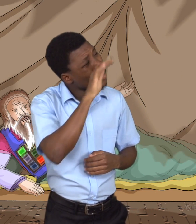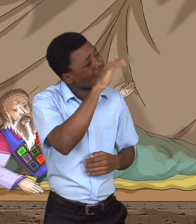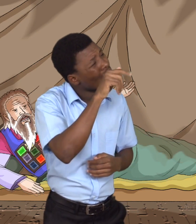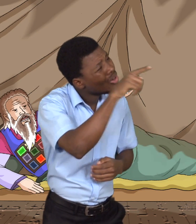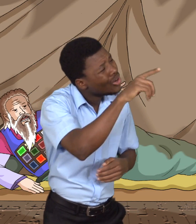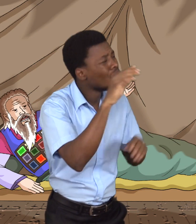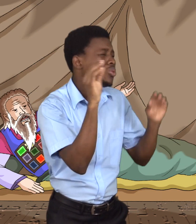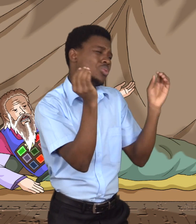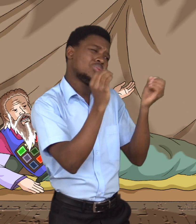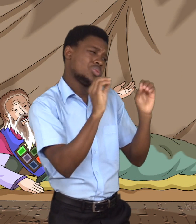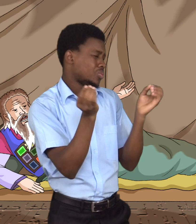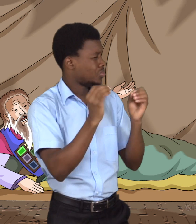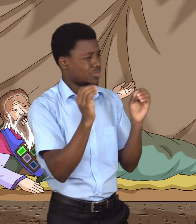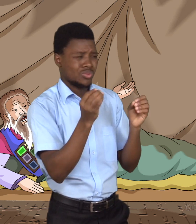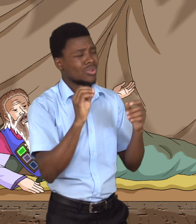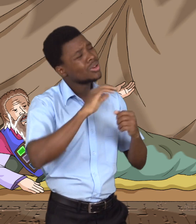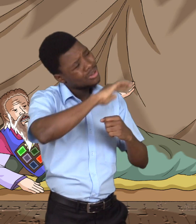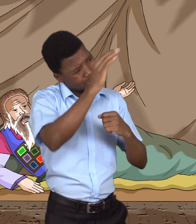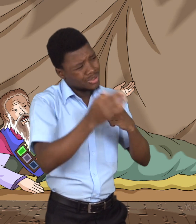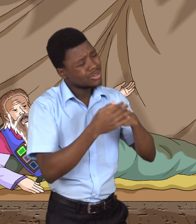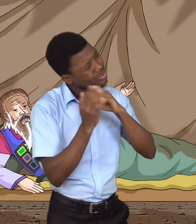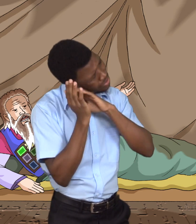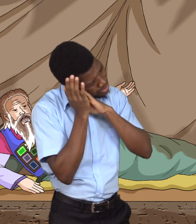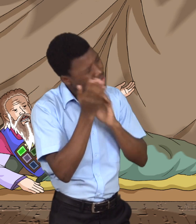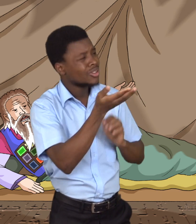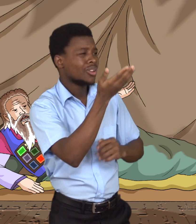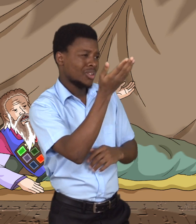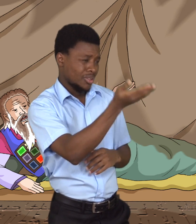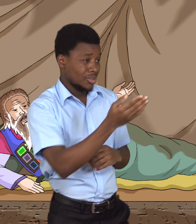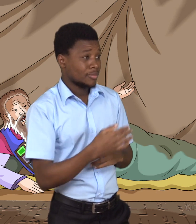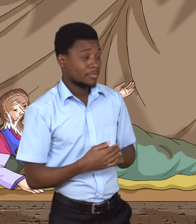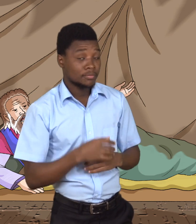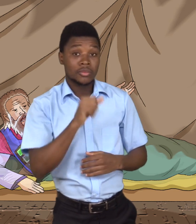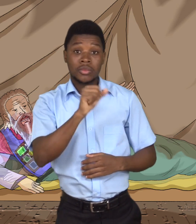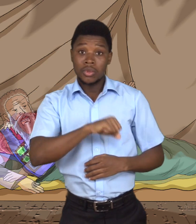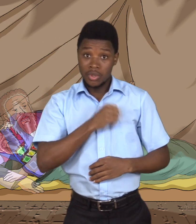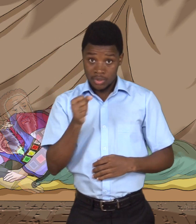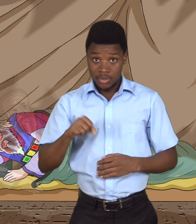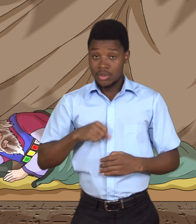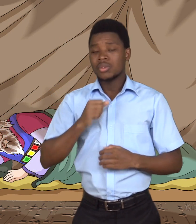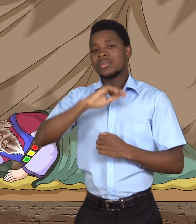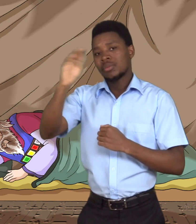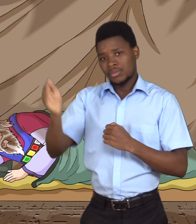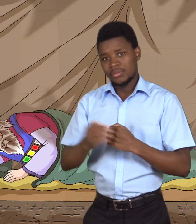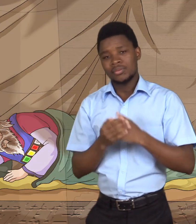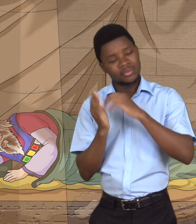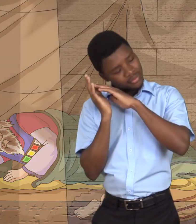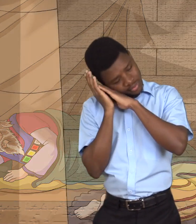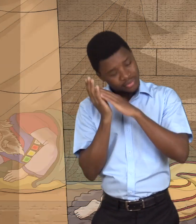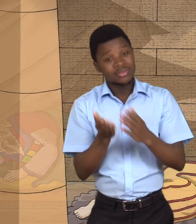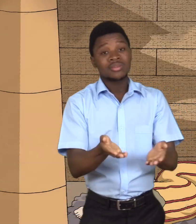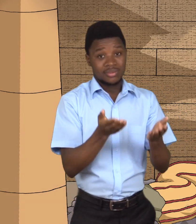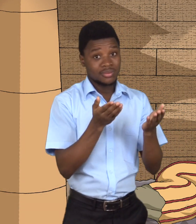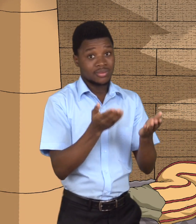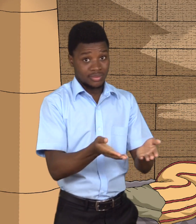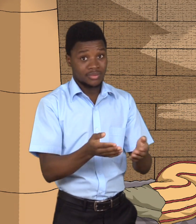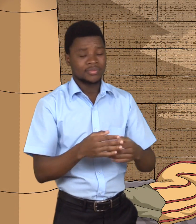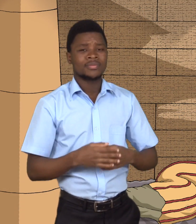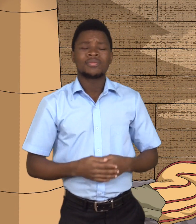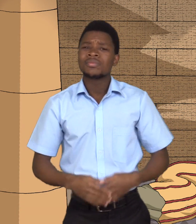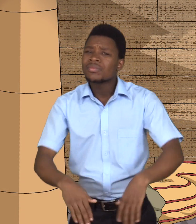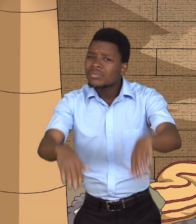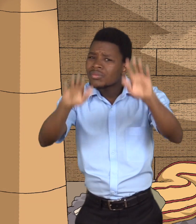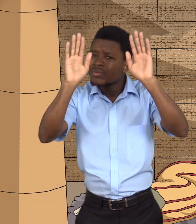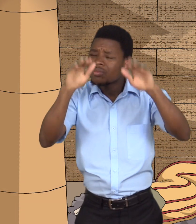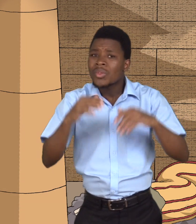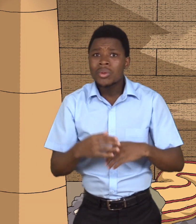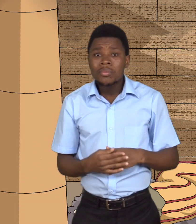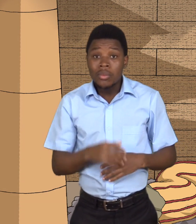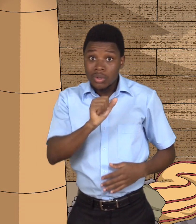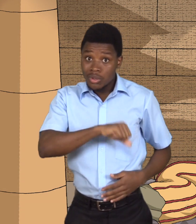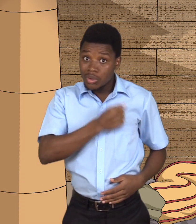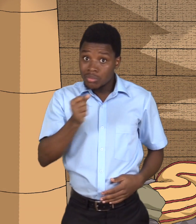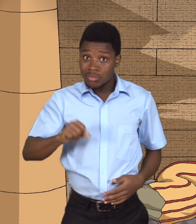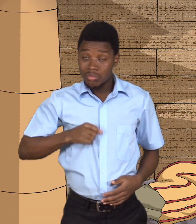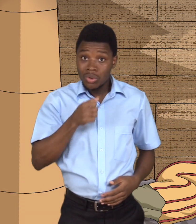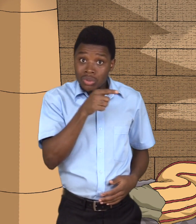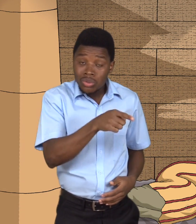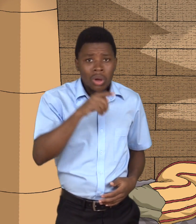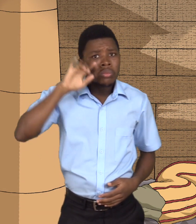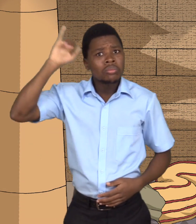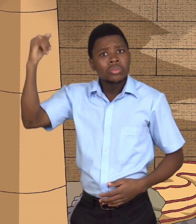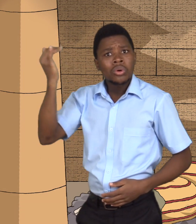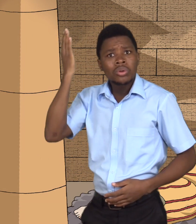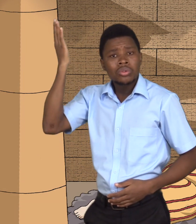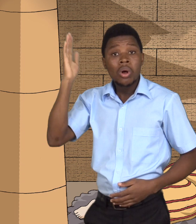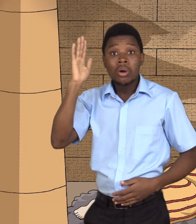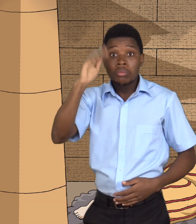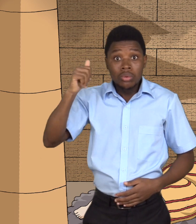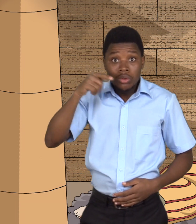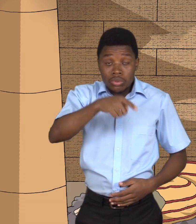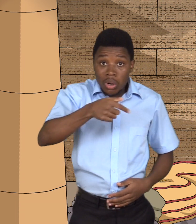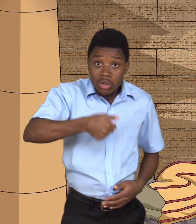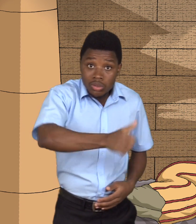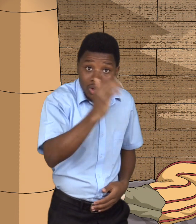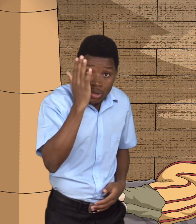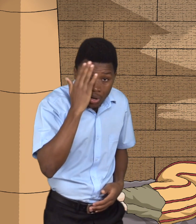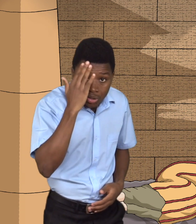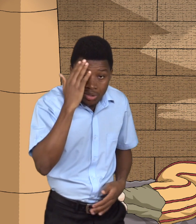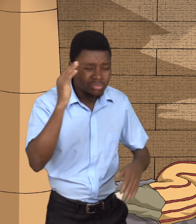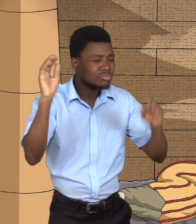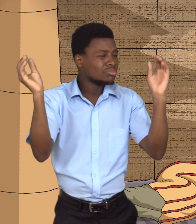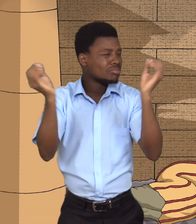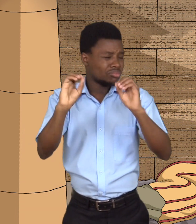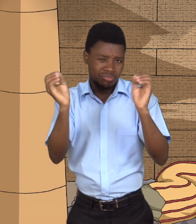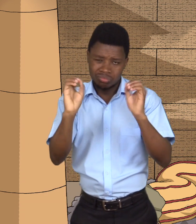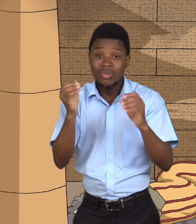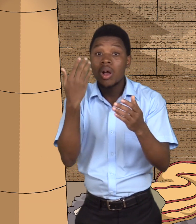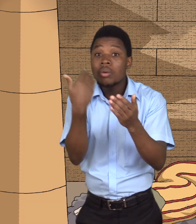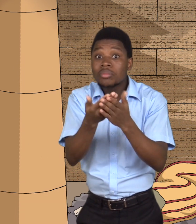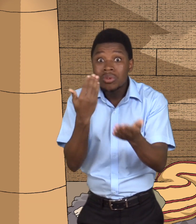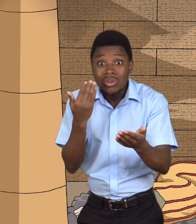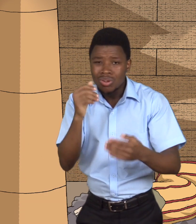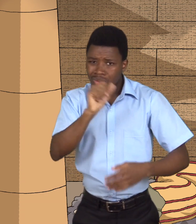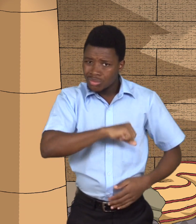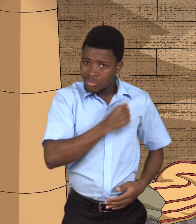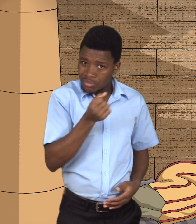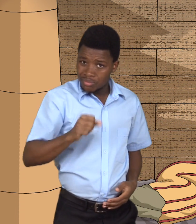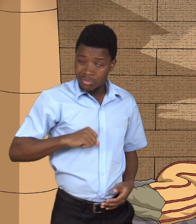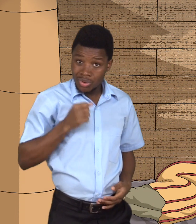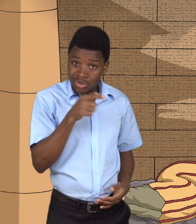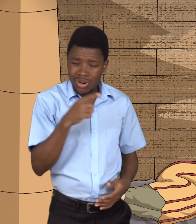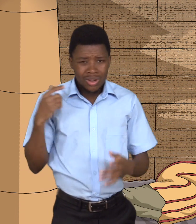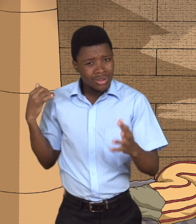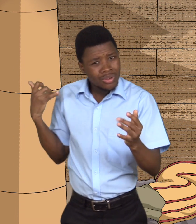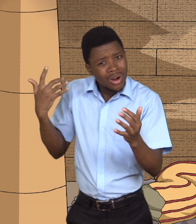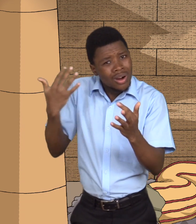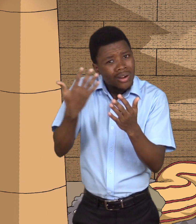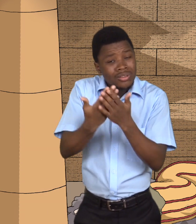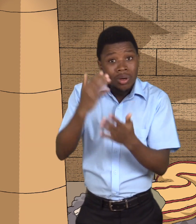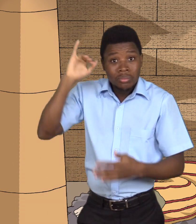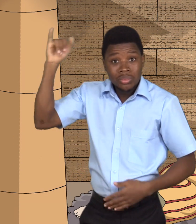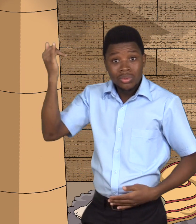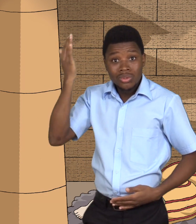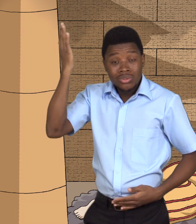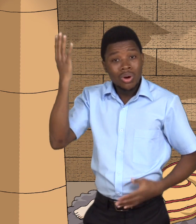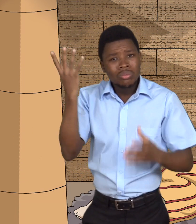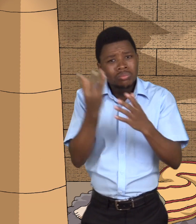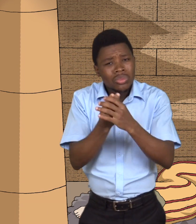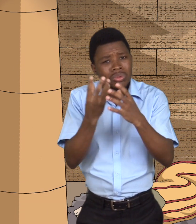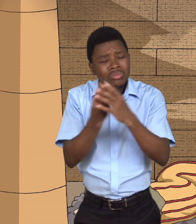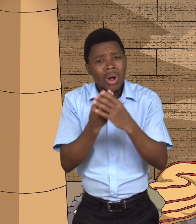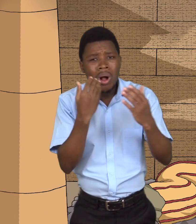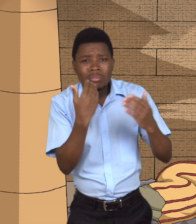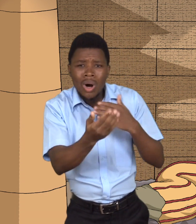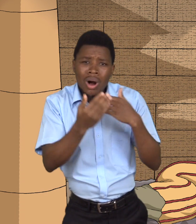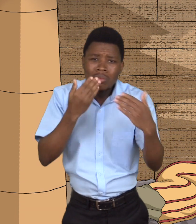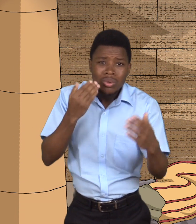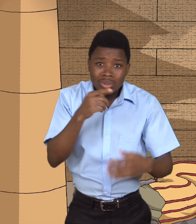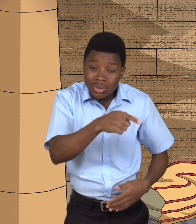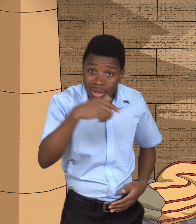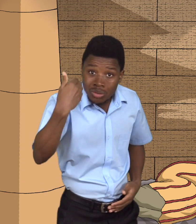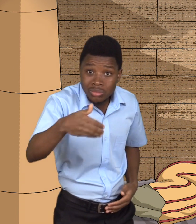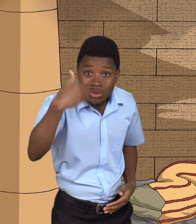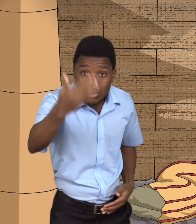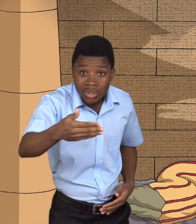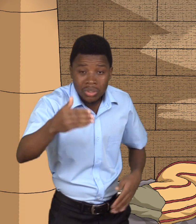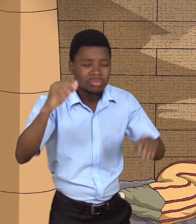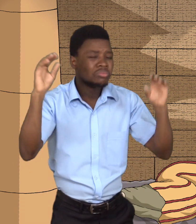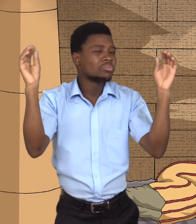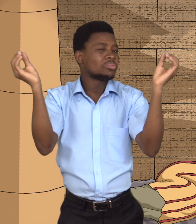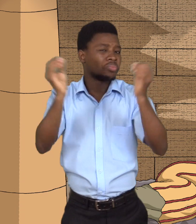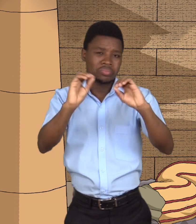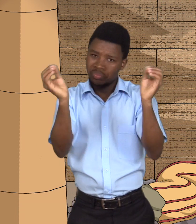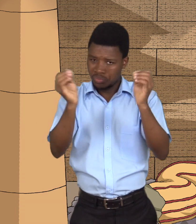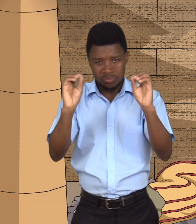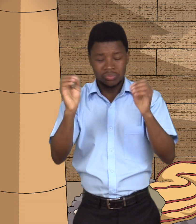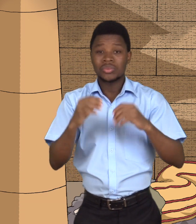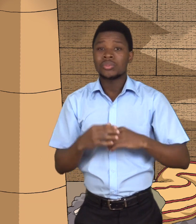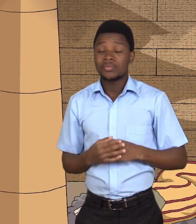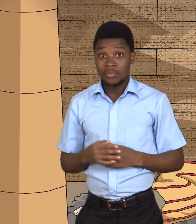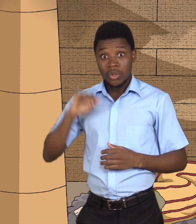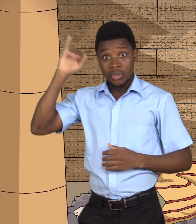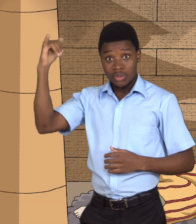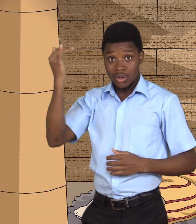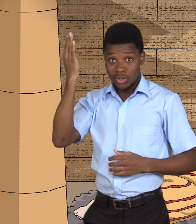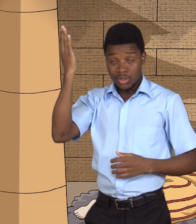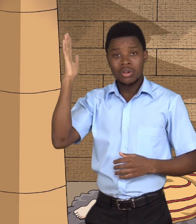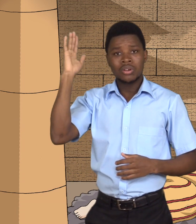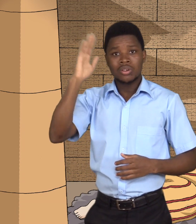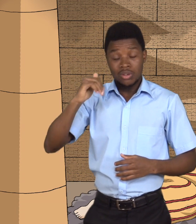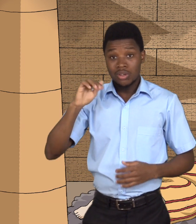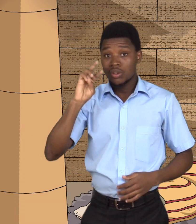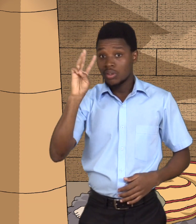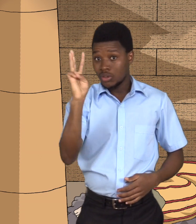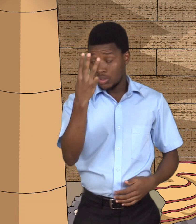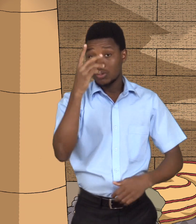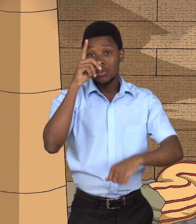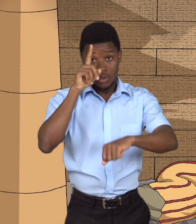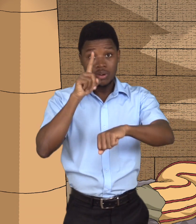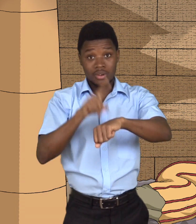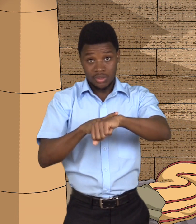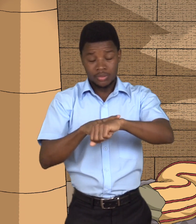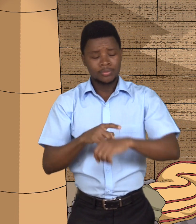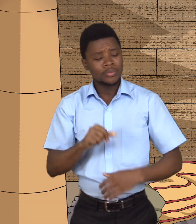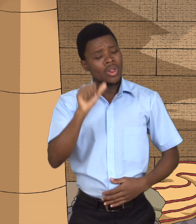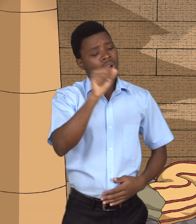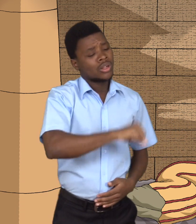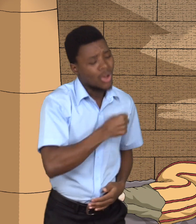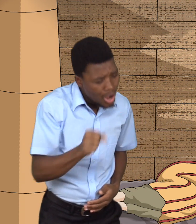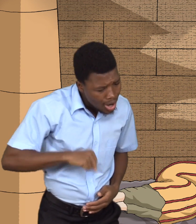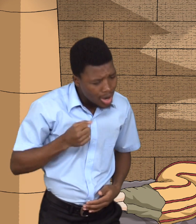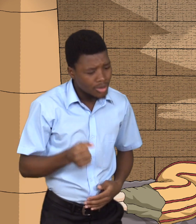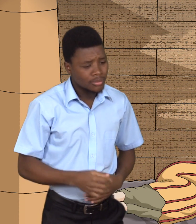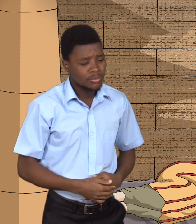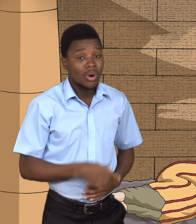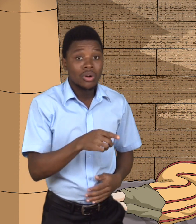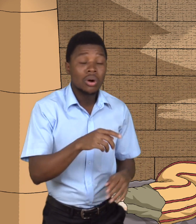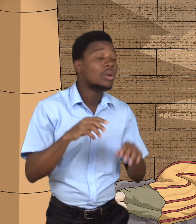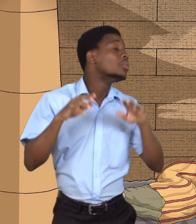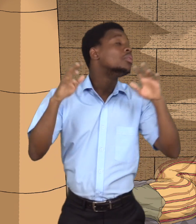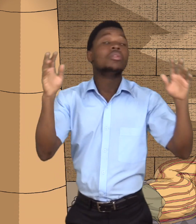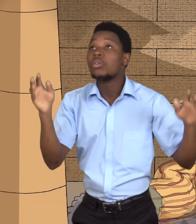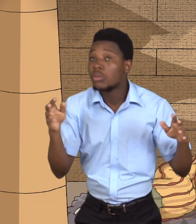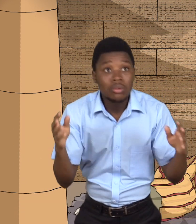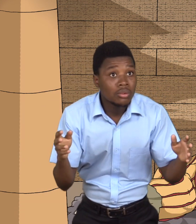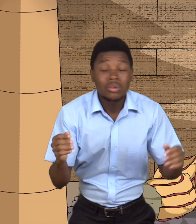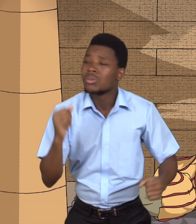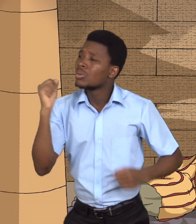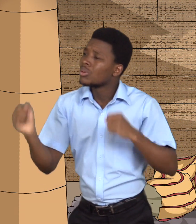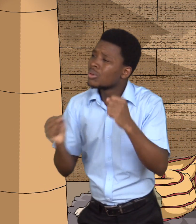“My son, I did not call,” Eli replied. “Go back and lie down.” Now Samuel did not yet know the LORD, because the word of the LORD had not yet been revealed to him.